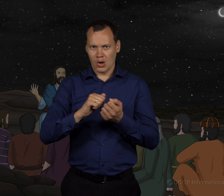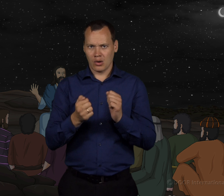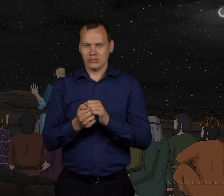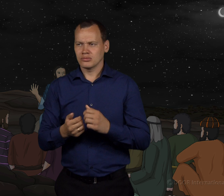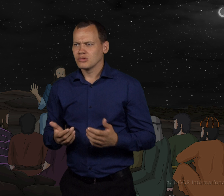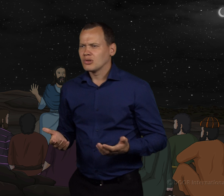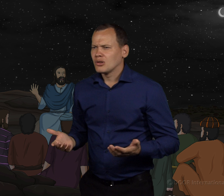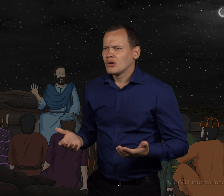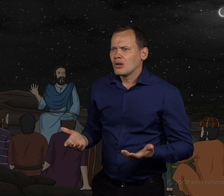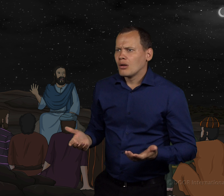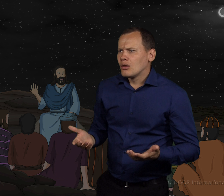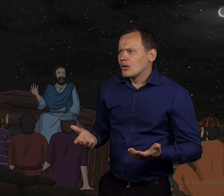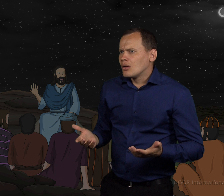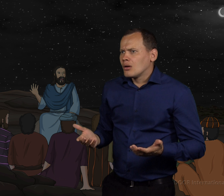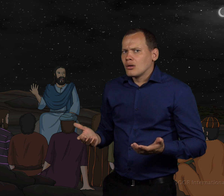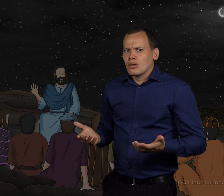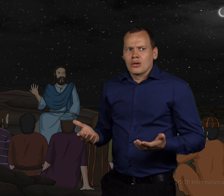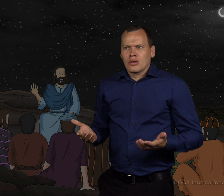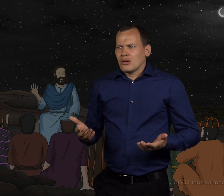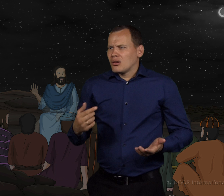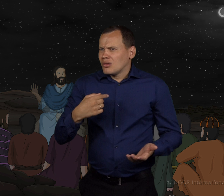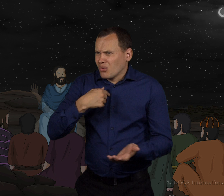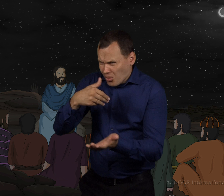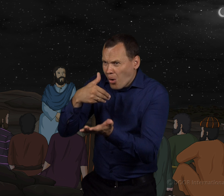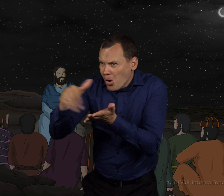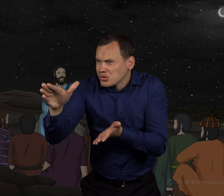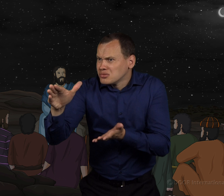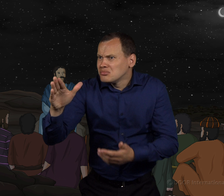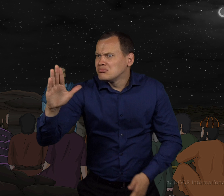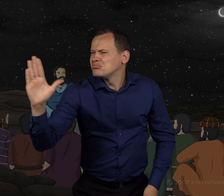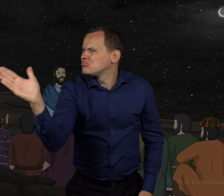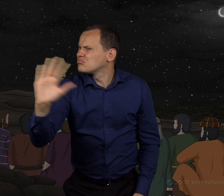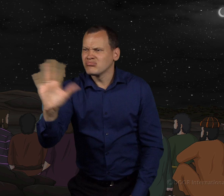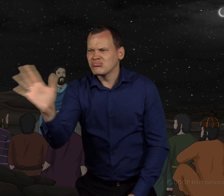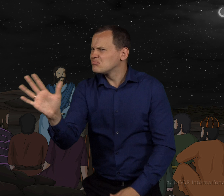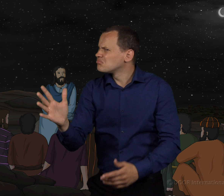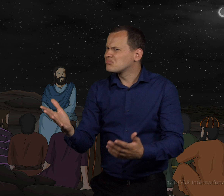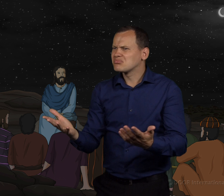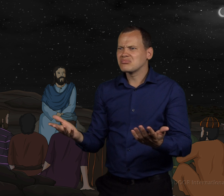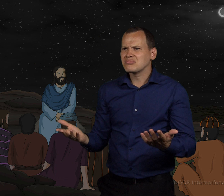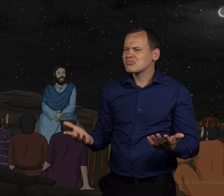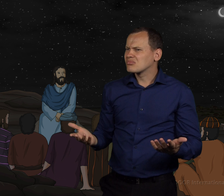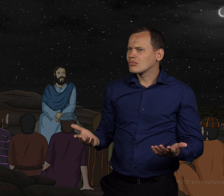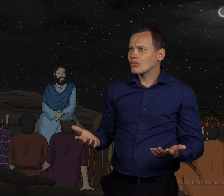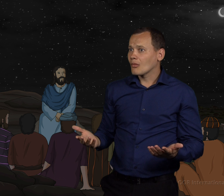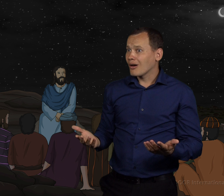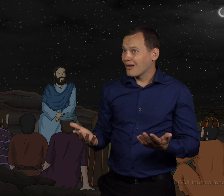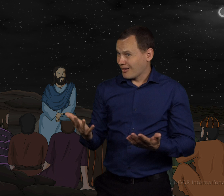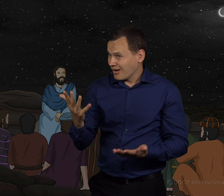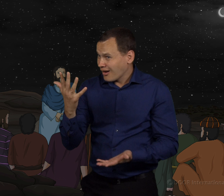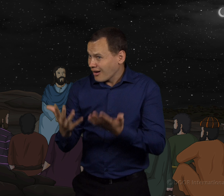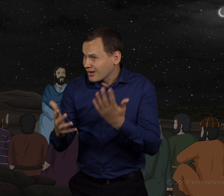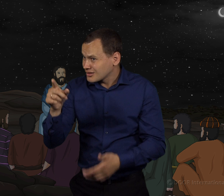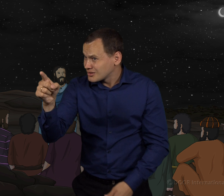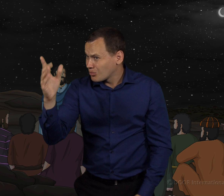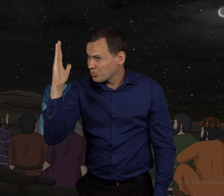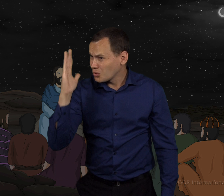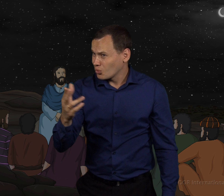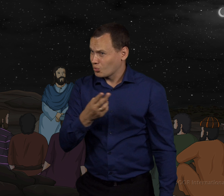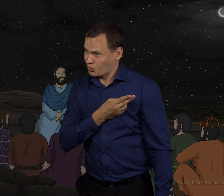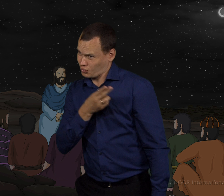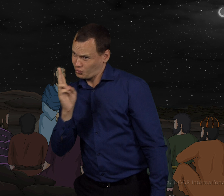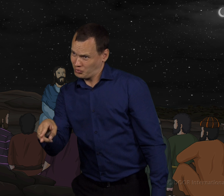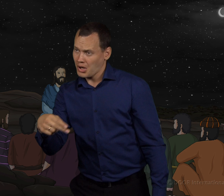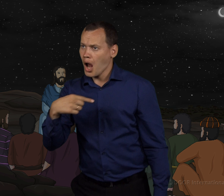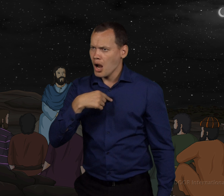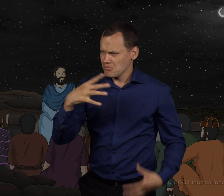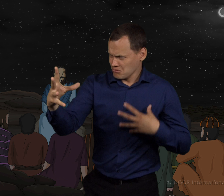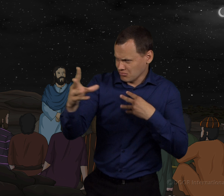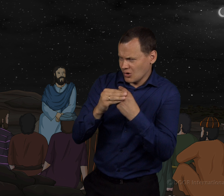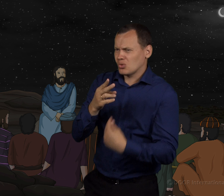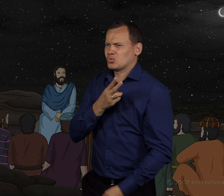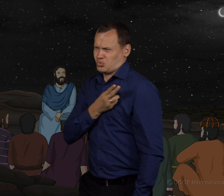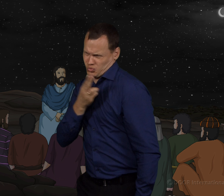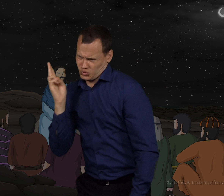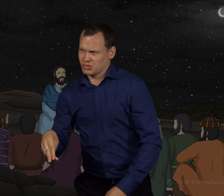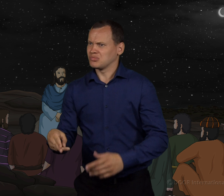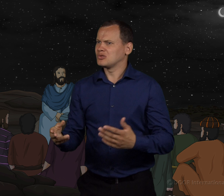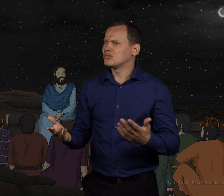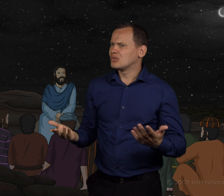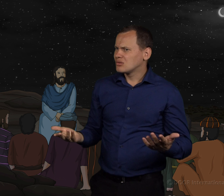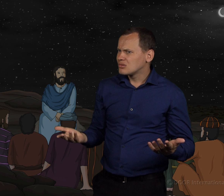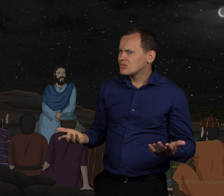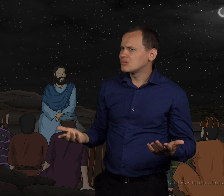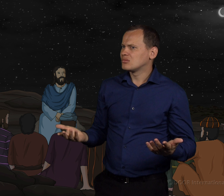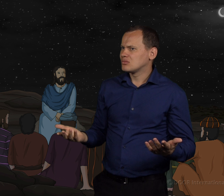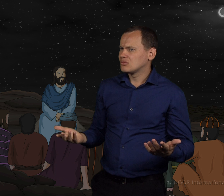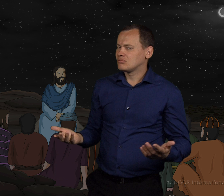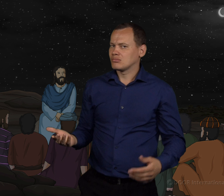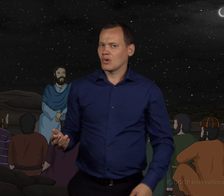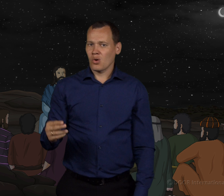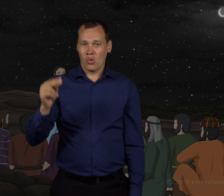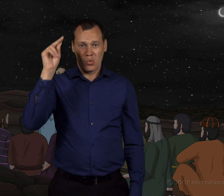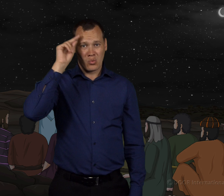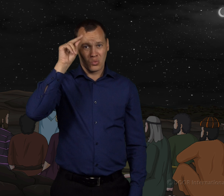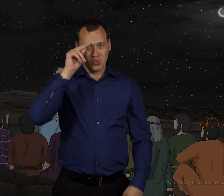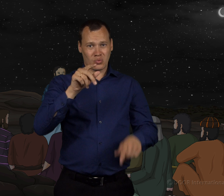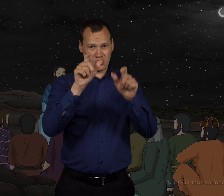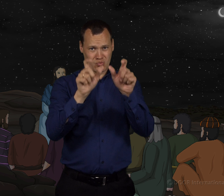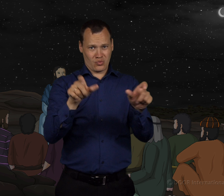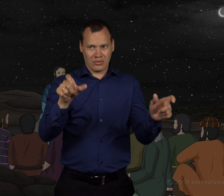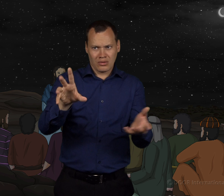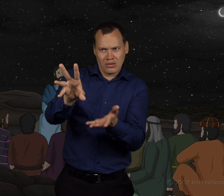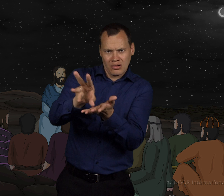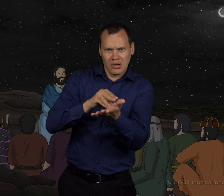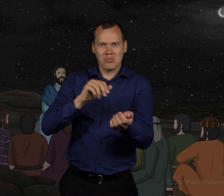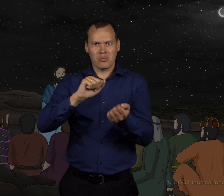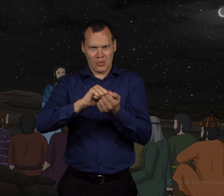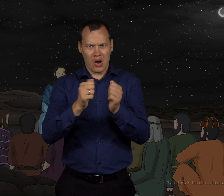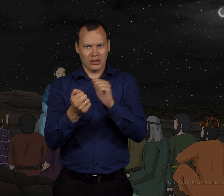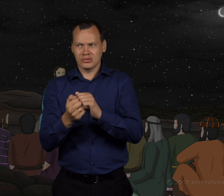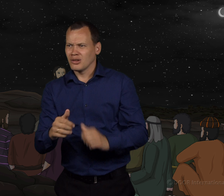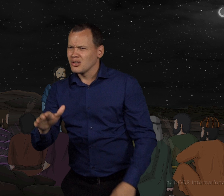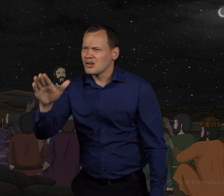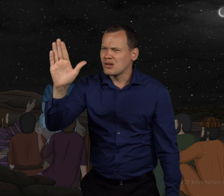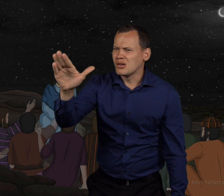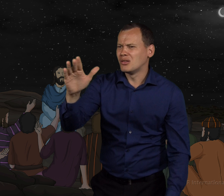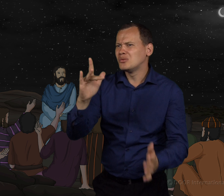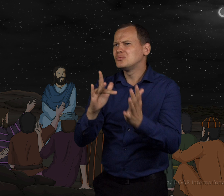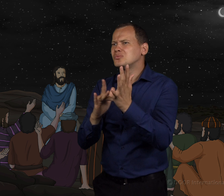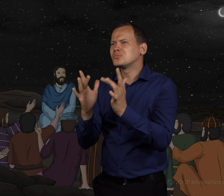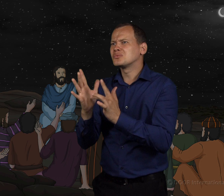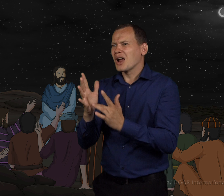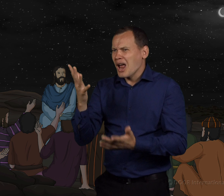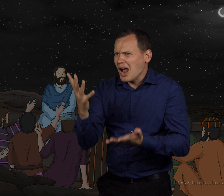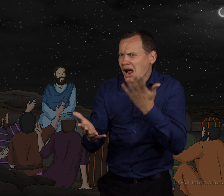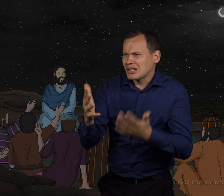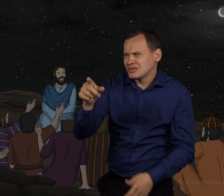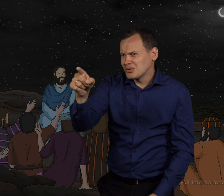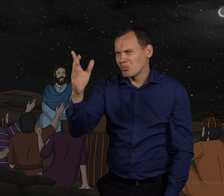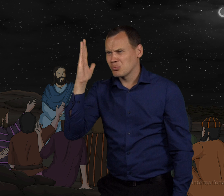Peter replied, “Even if I have to die with You, I will never deny You.”